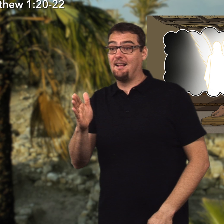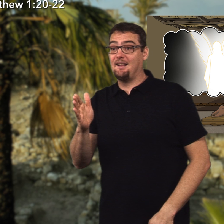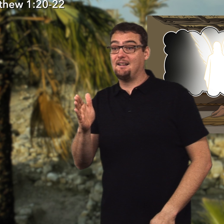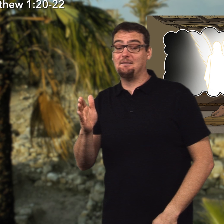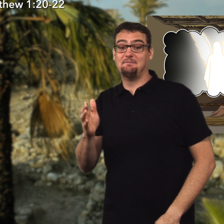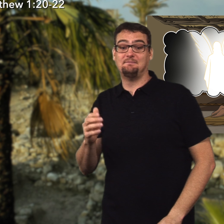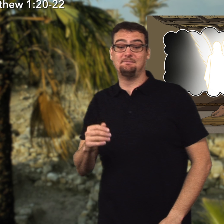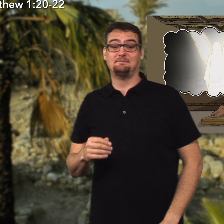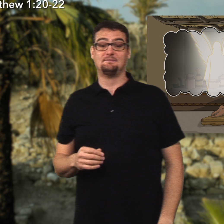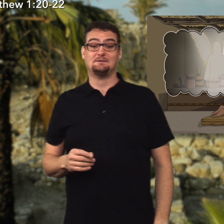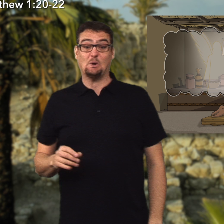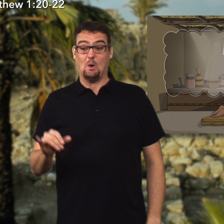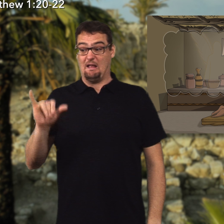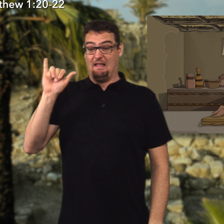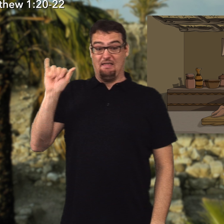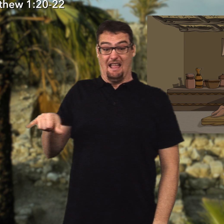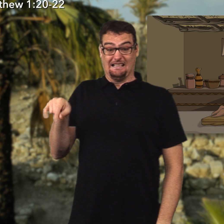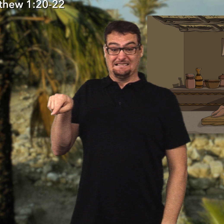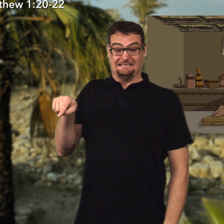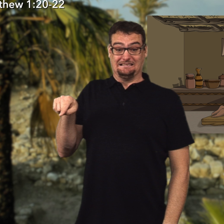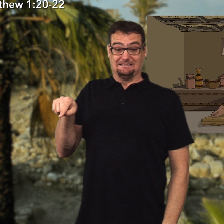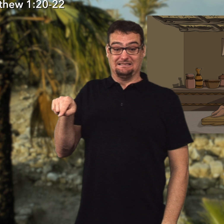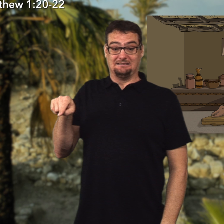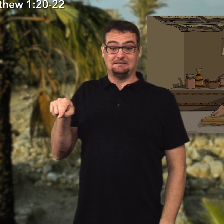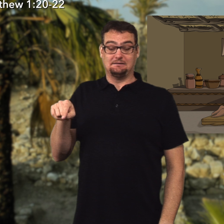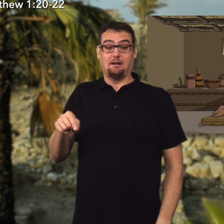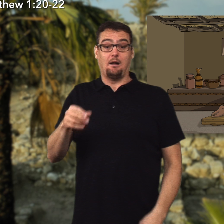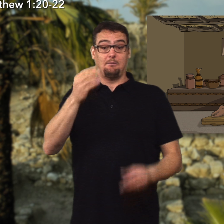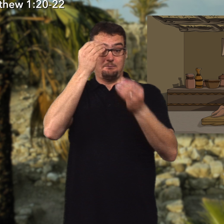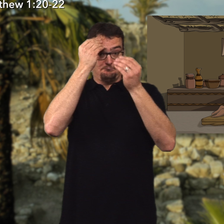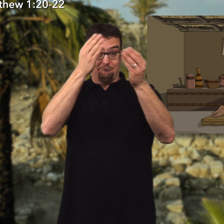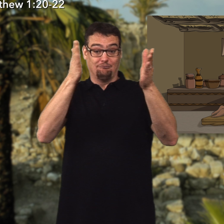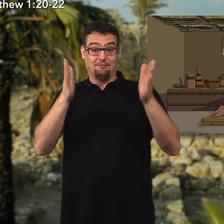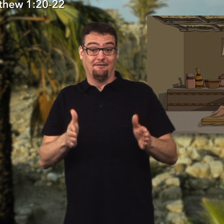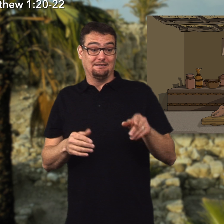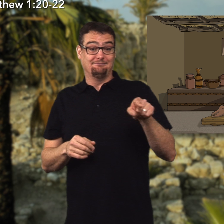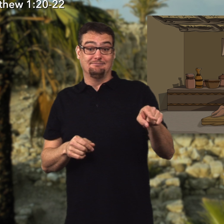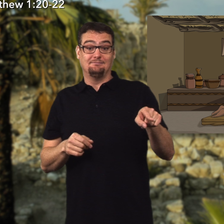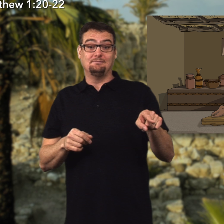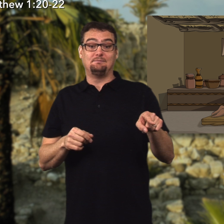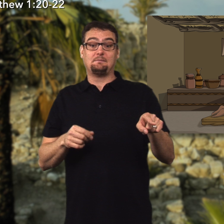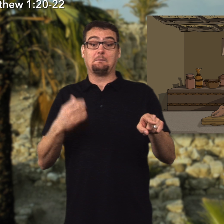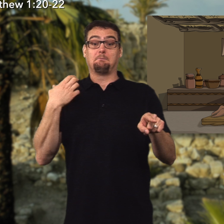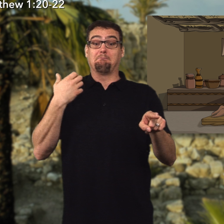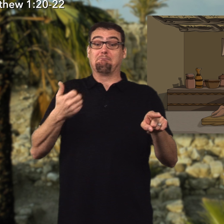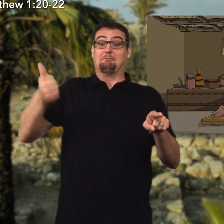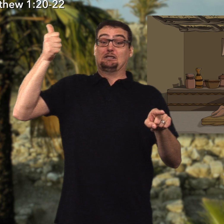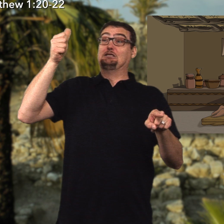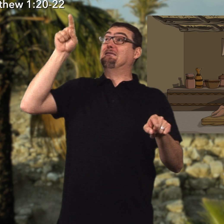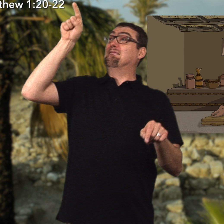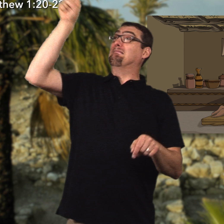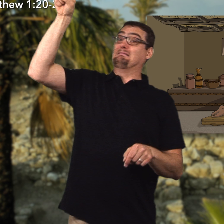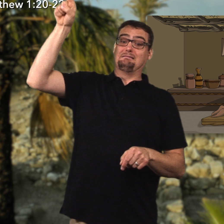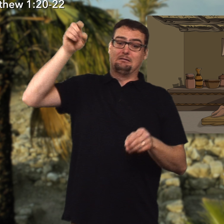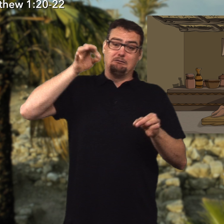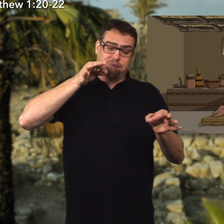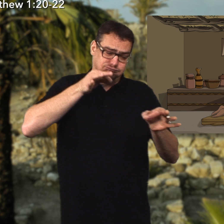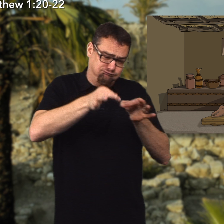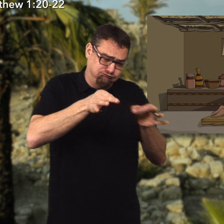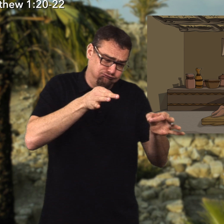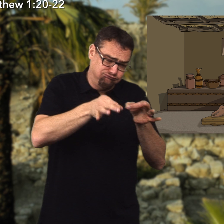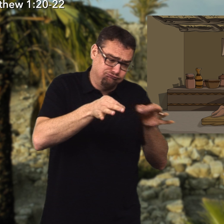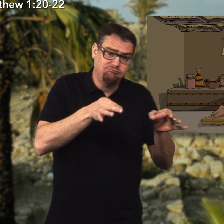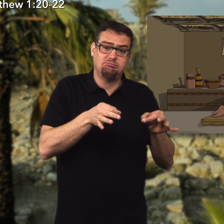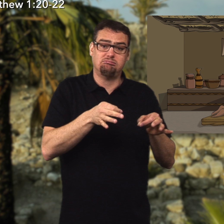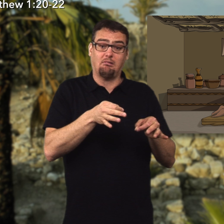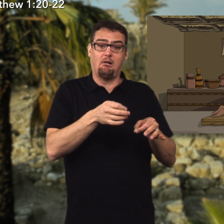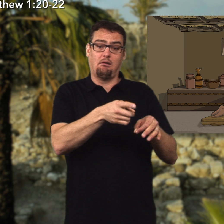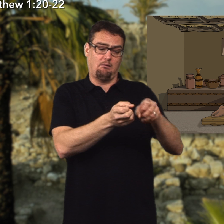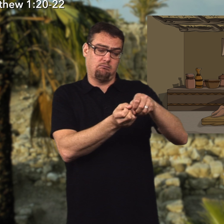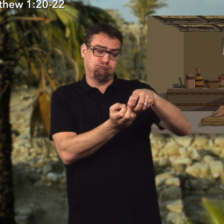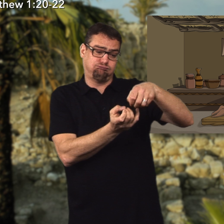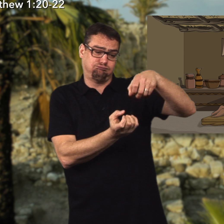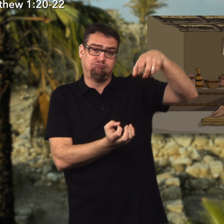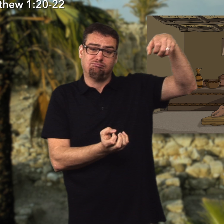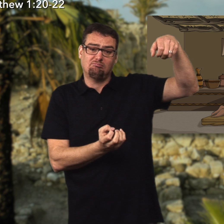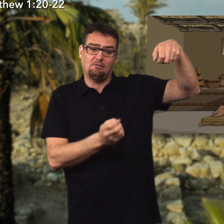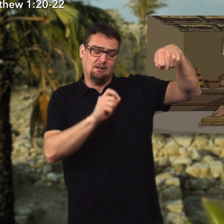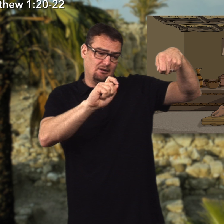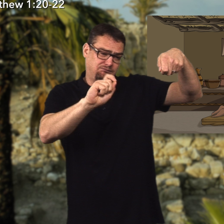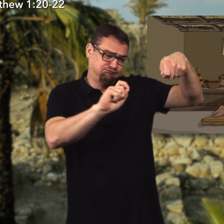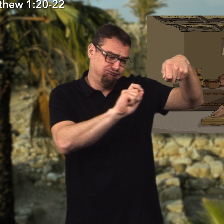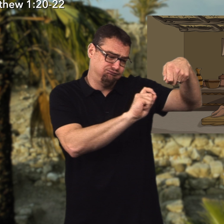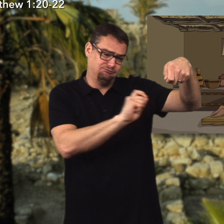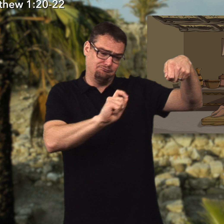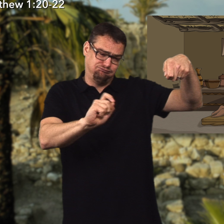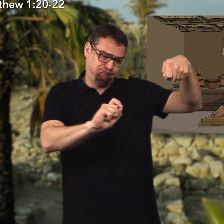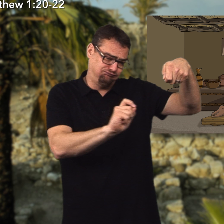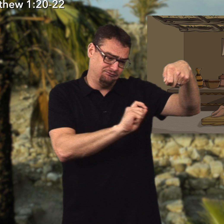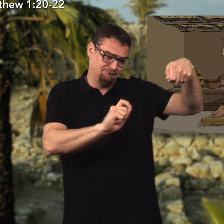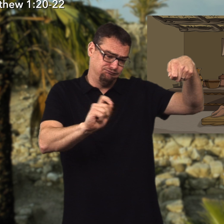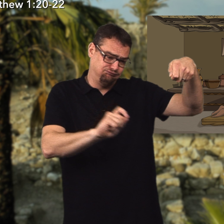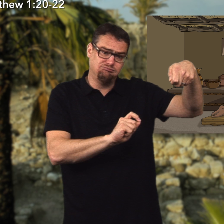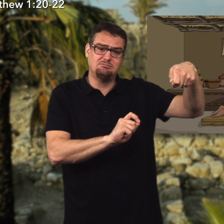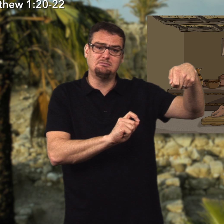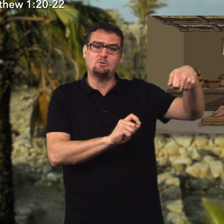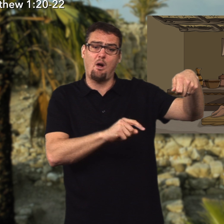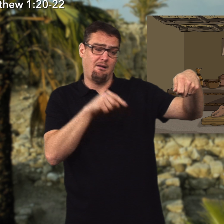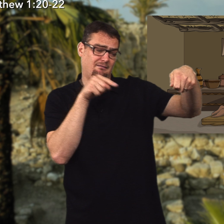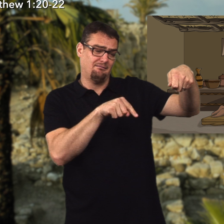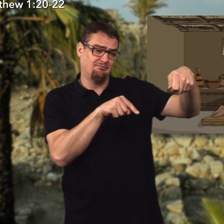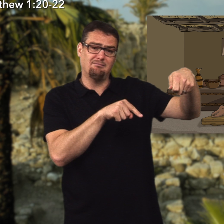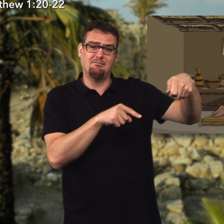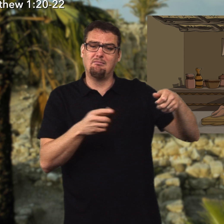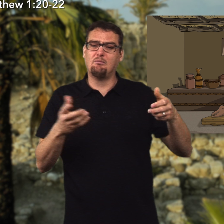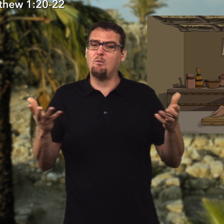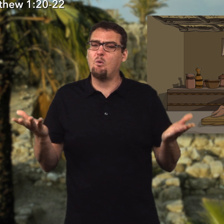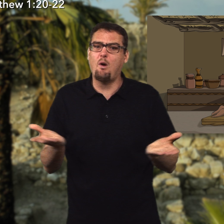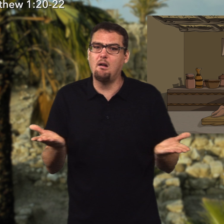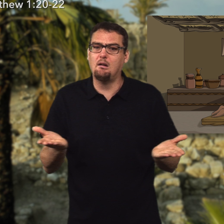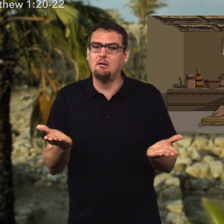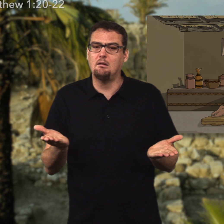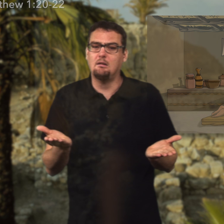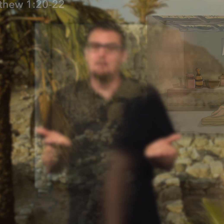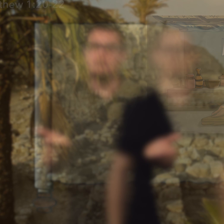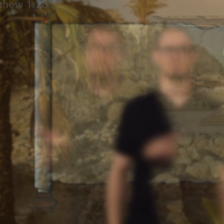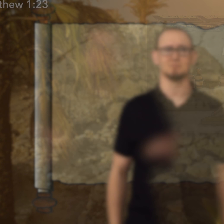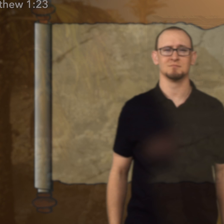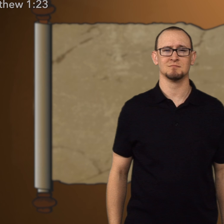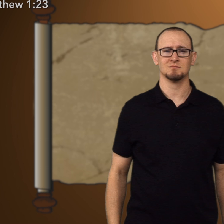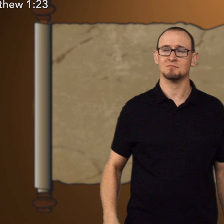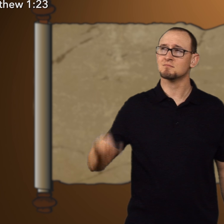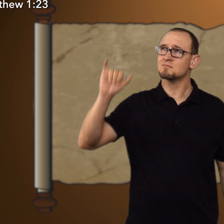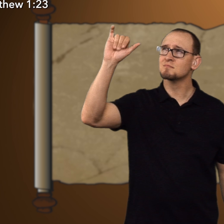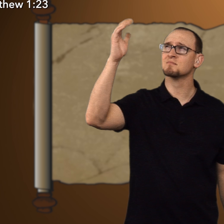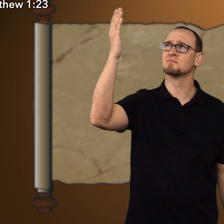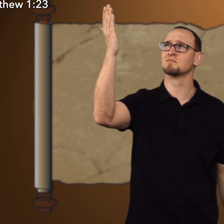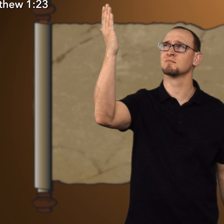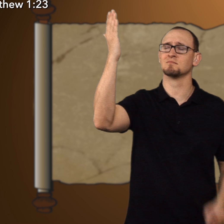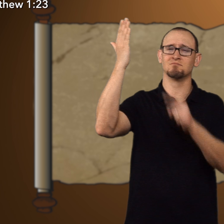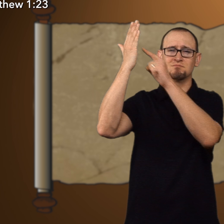All this took place to fulfill what the Lord had said through the prophet: